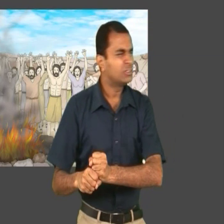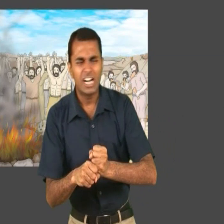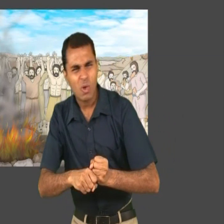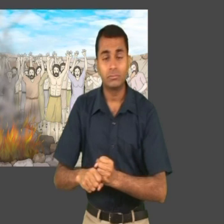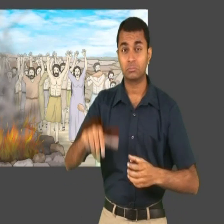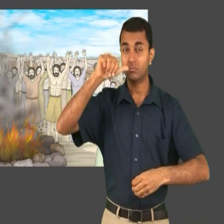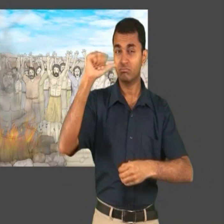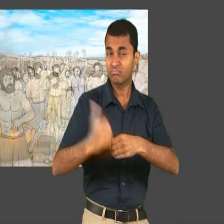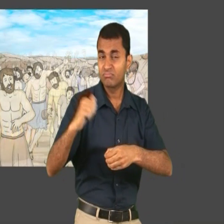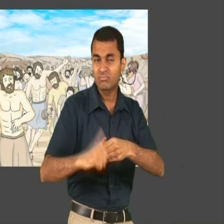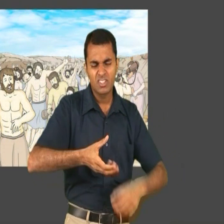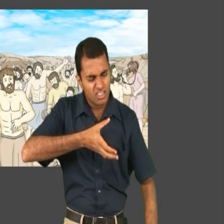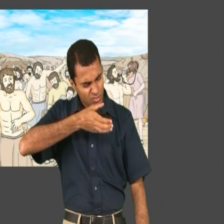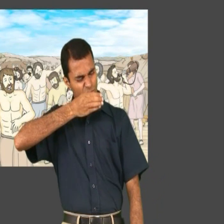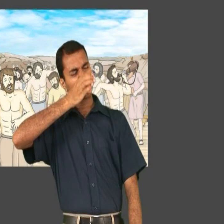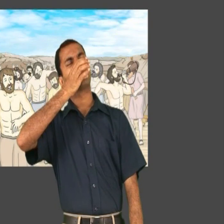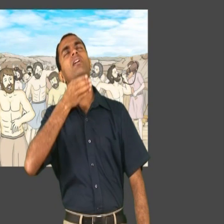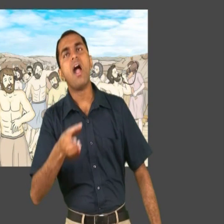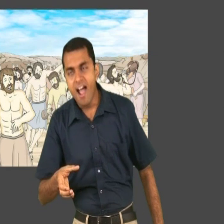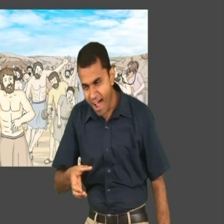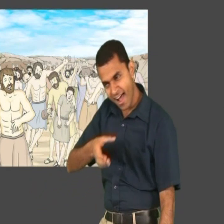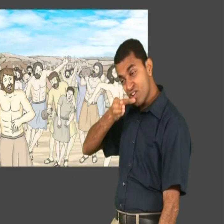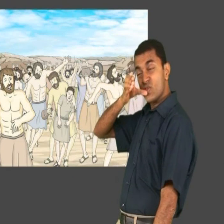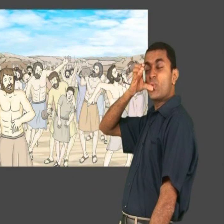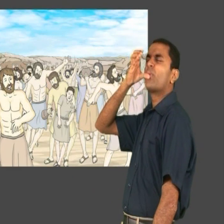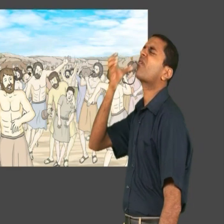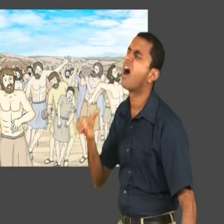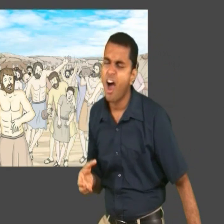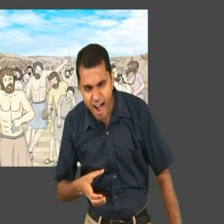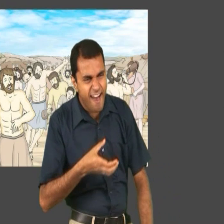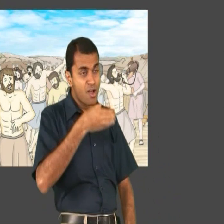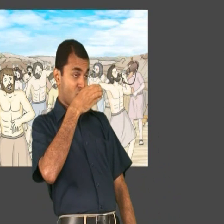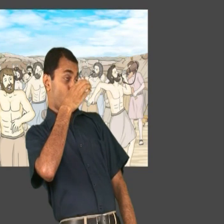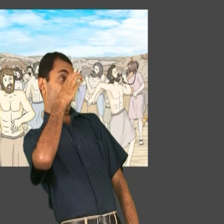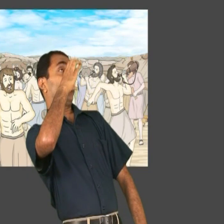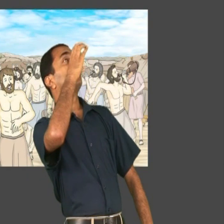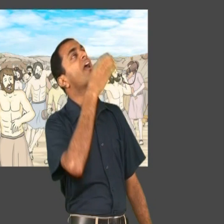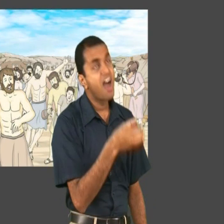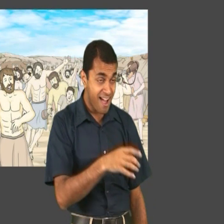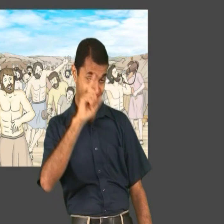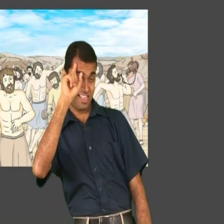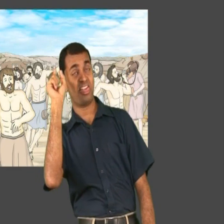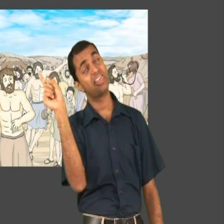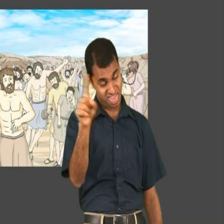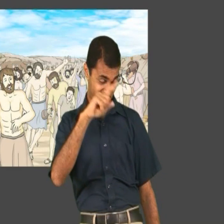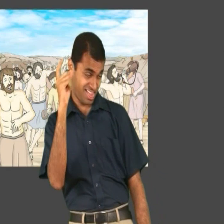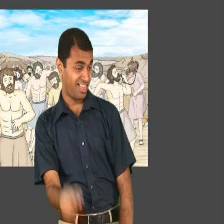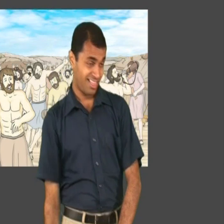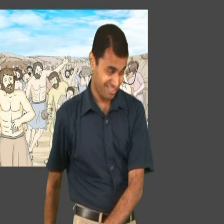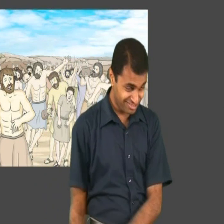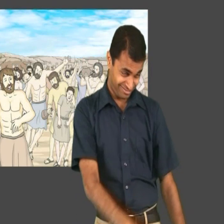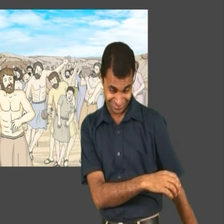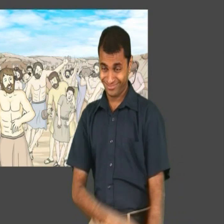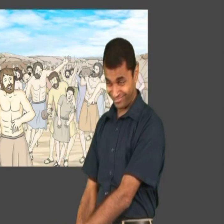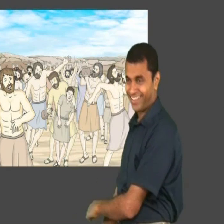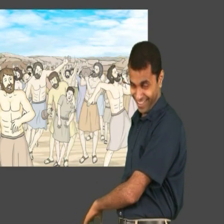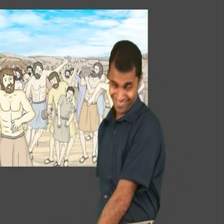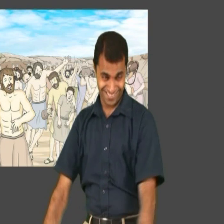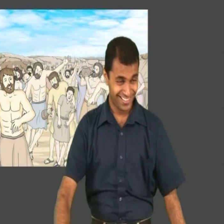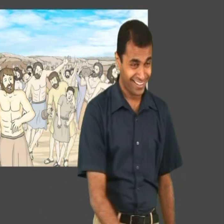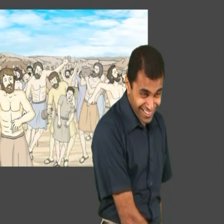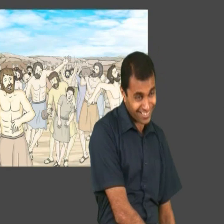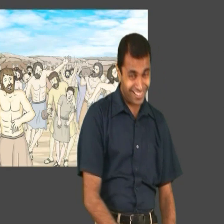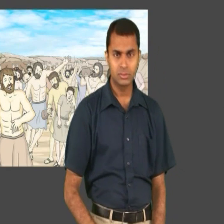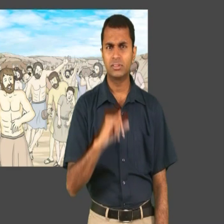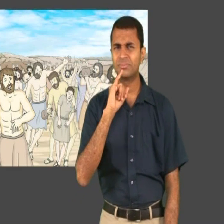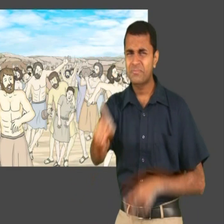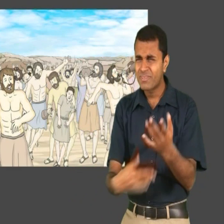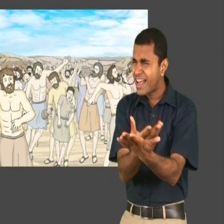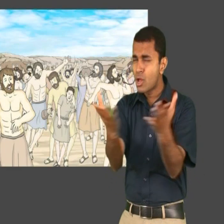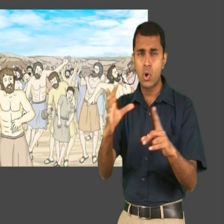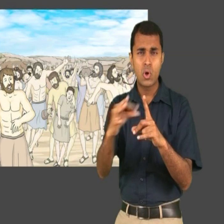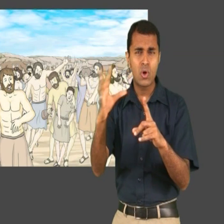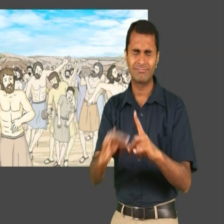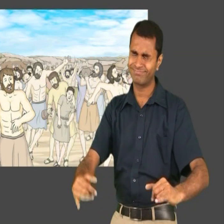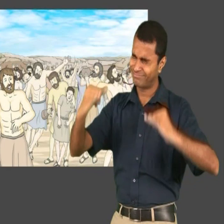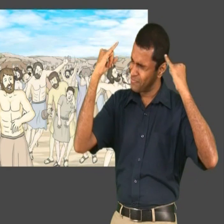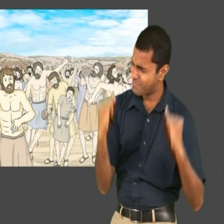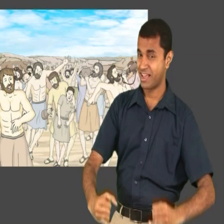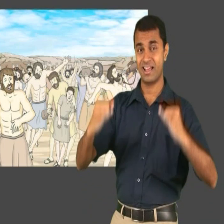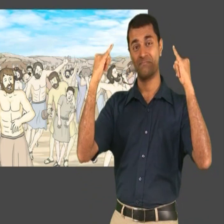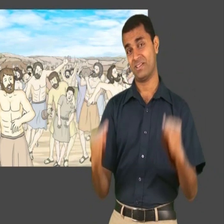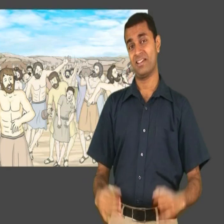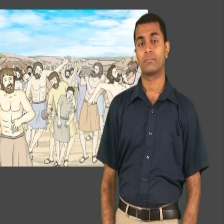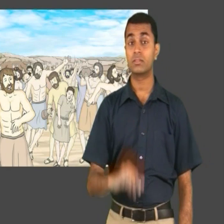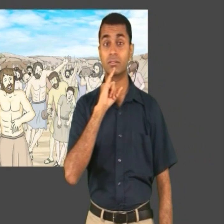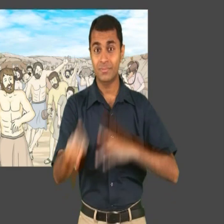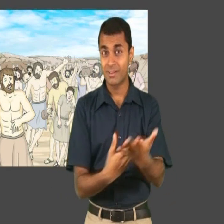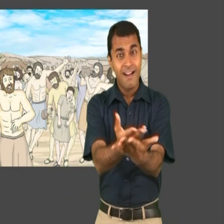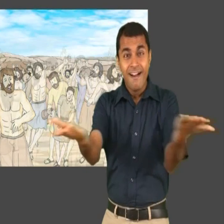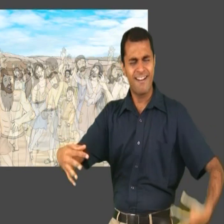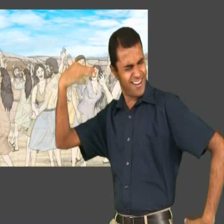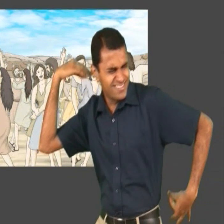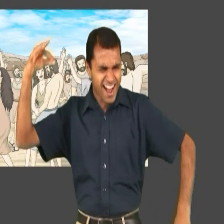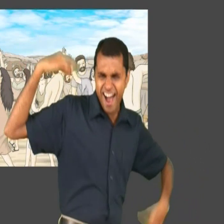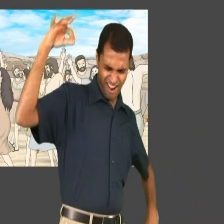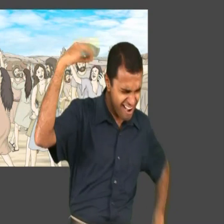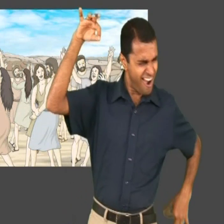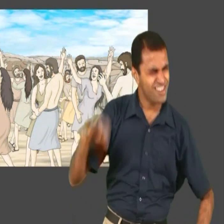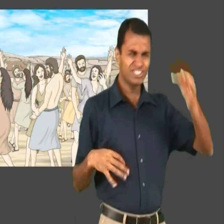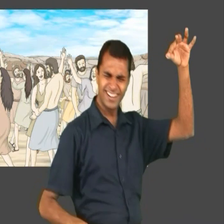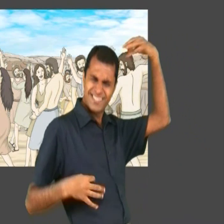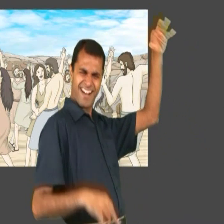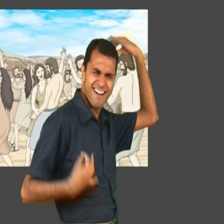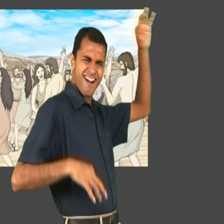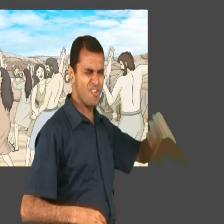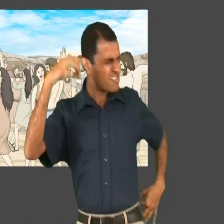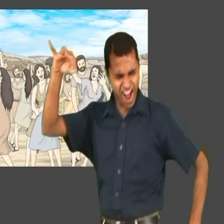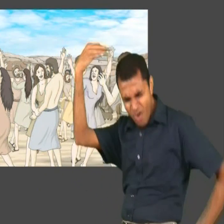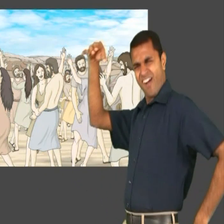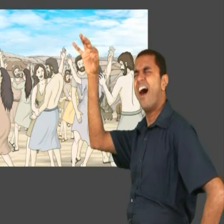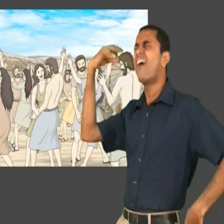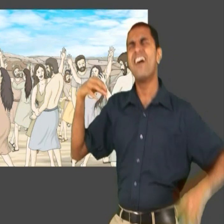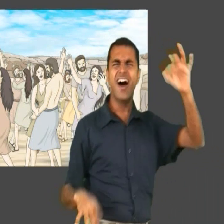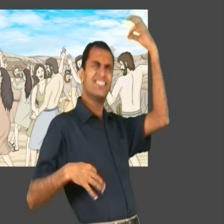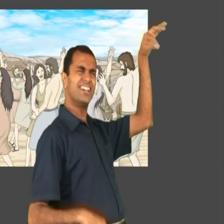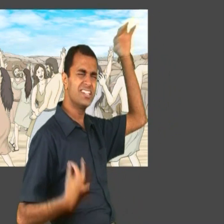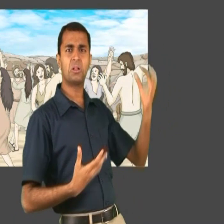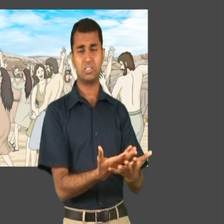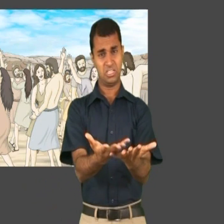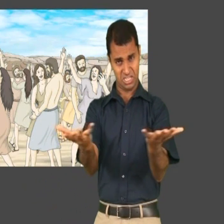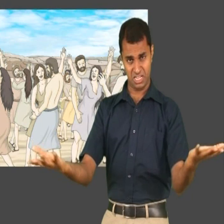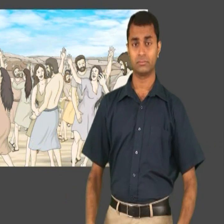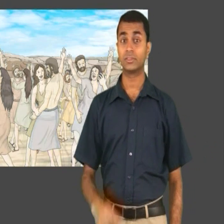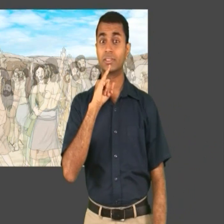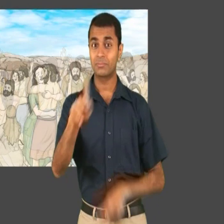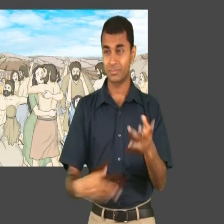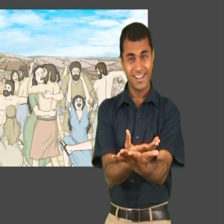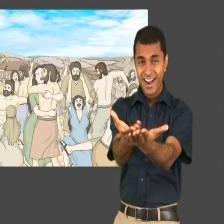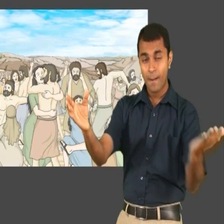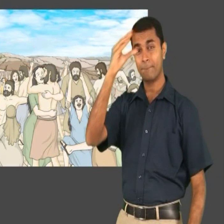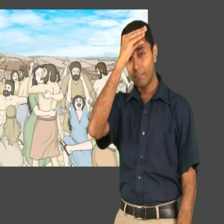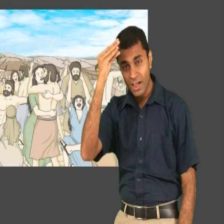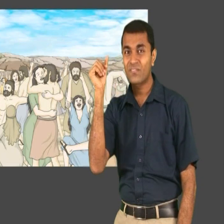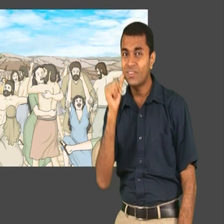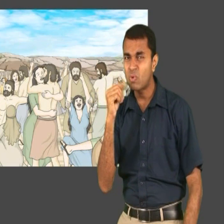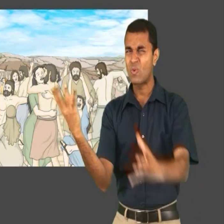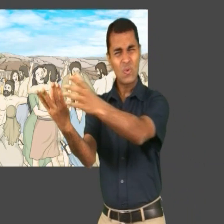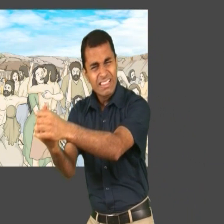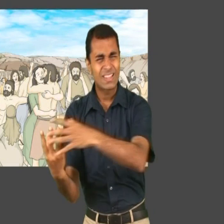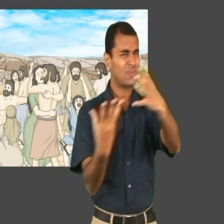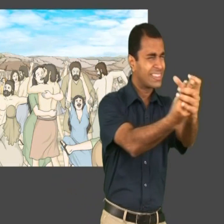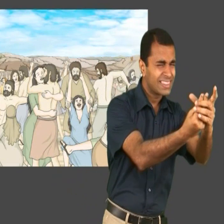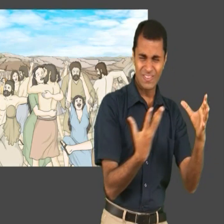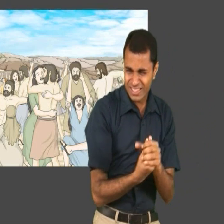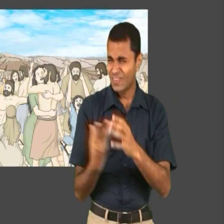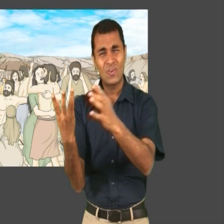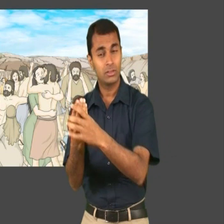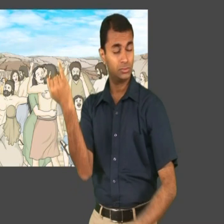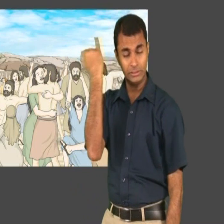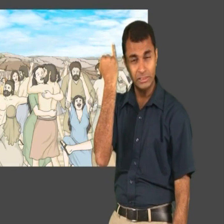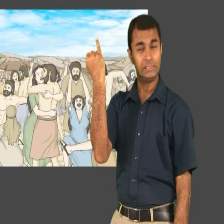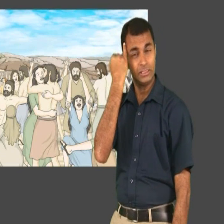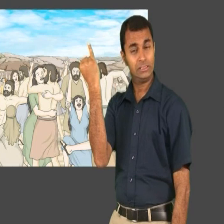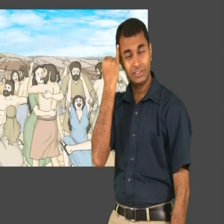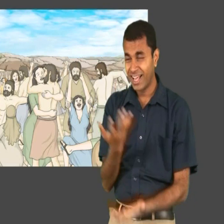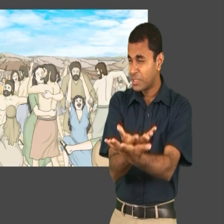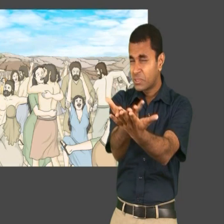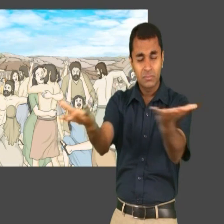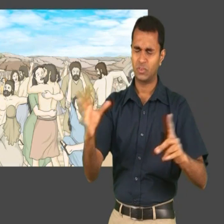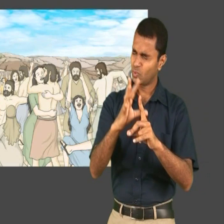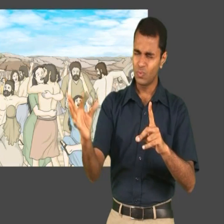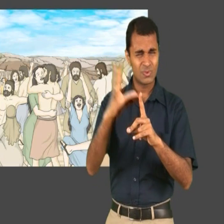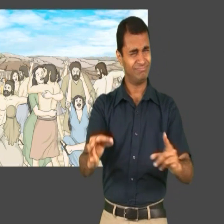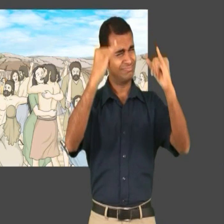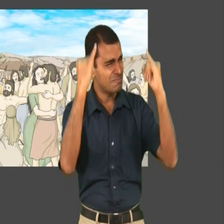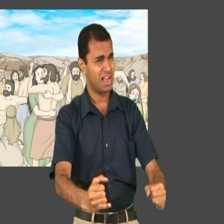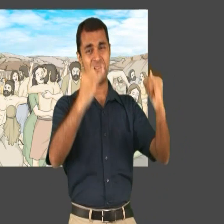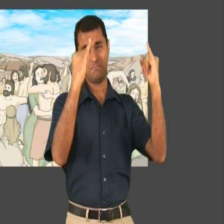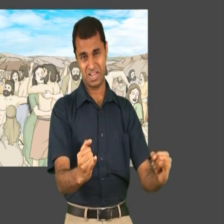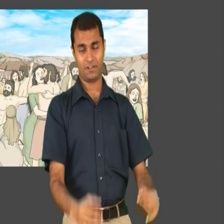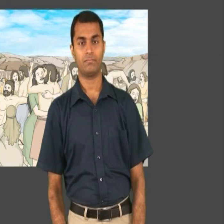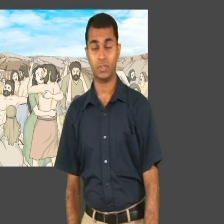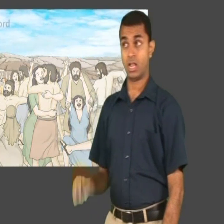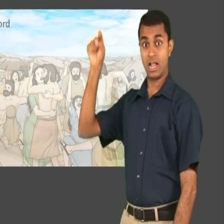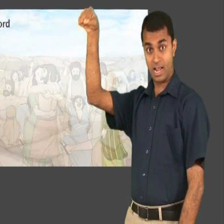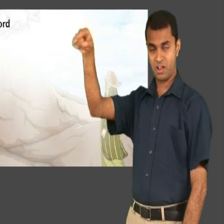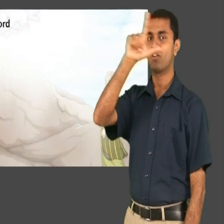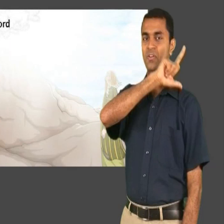And the people sat down to eat and drink, and got up to indulge in revelry.